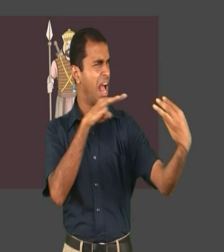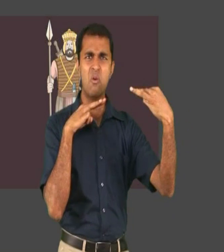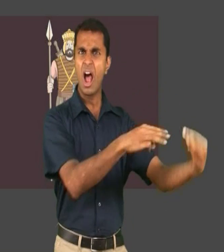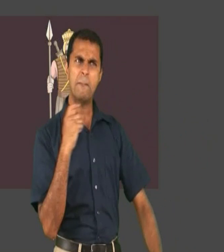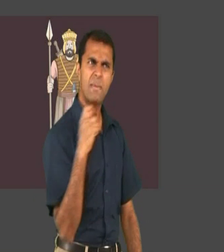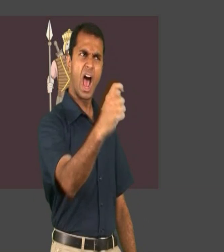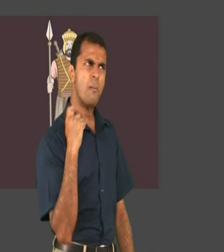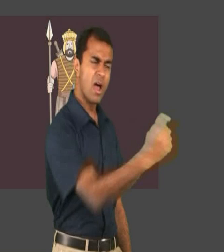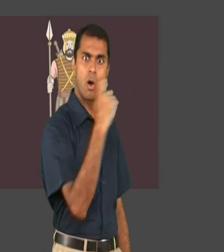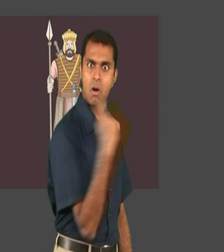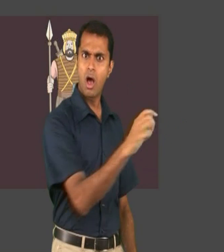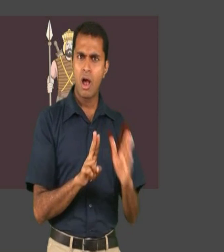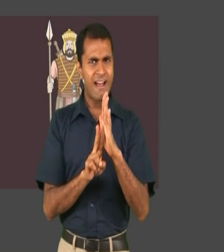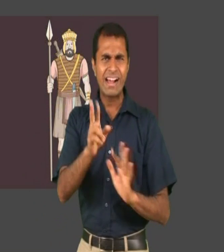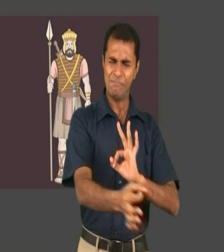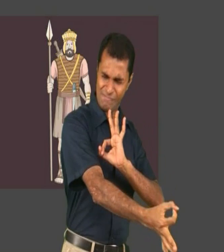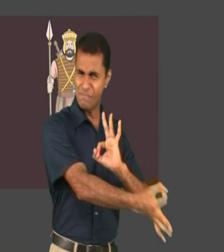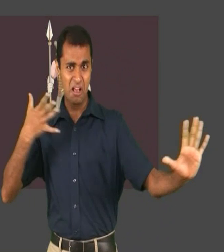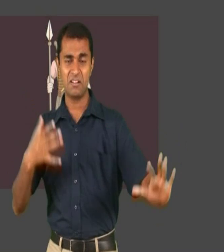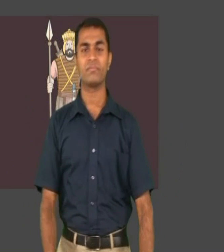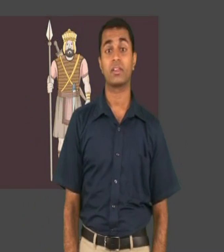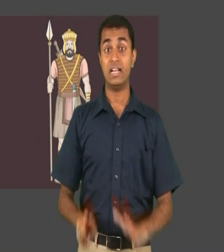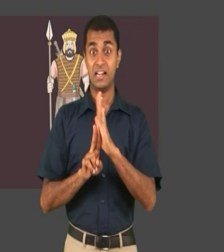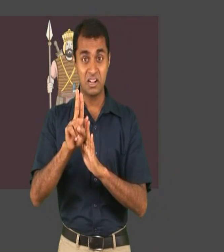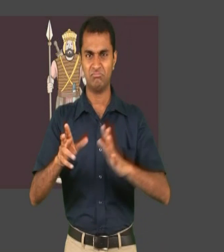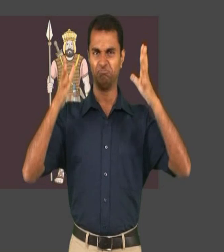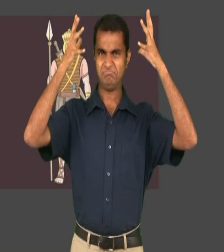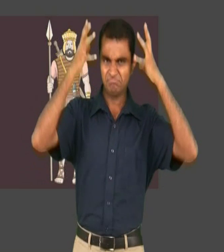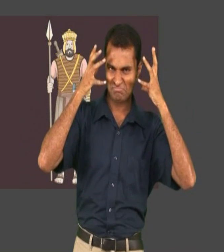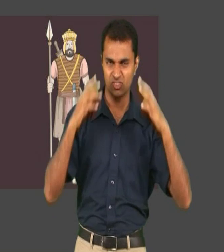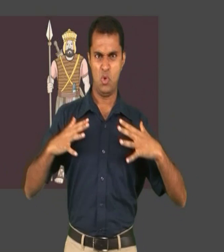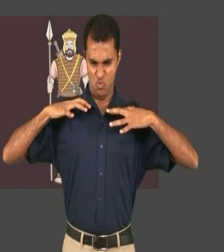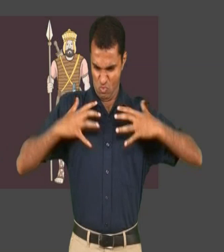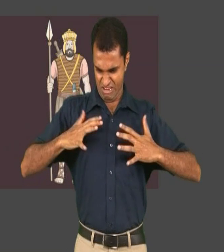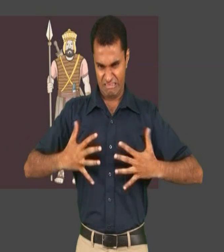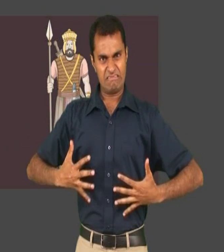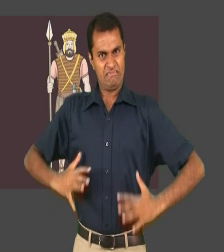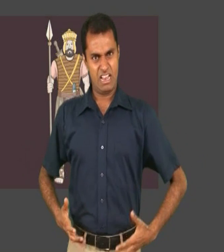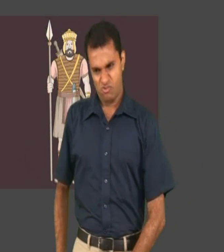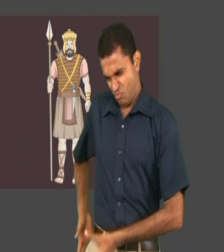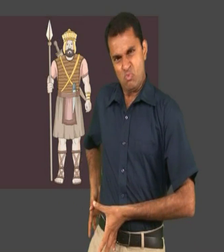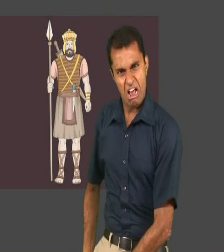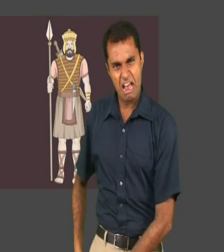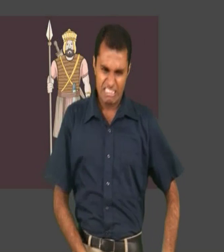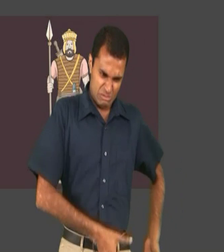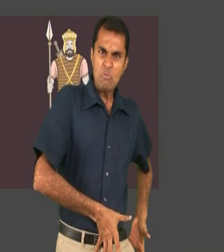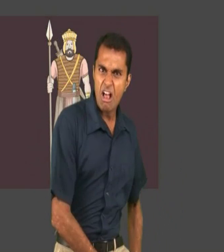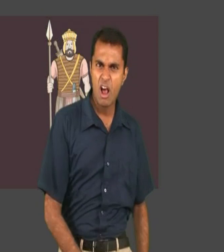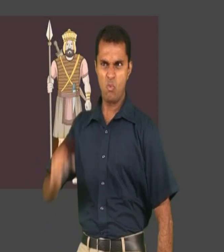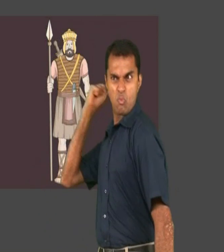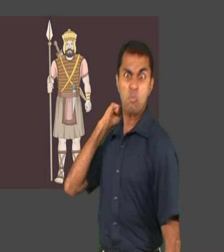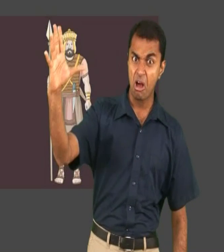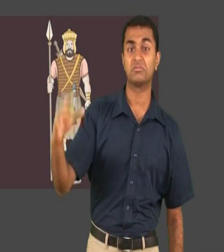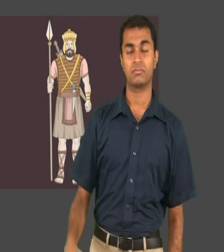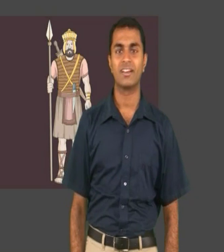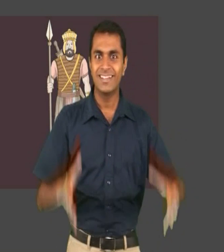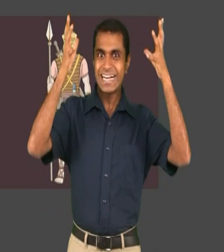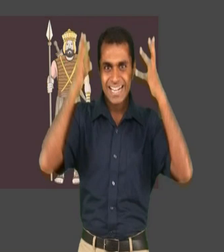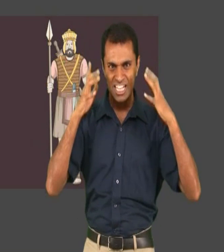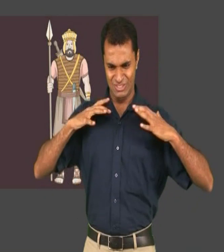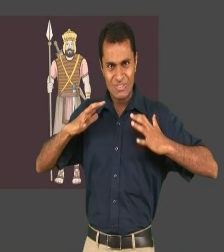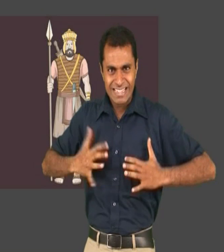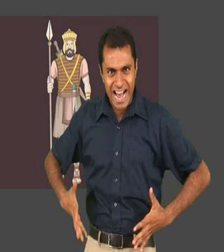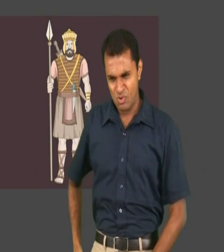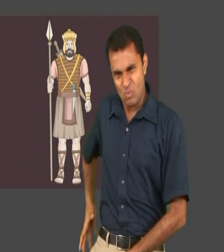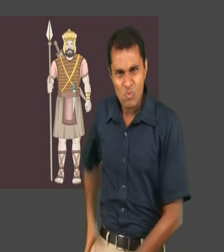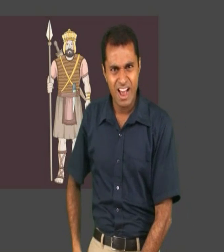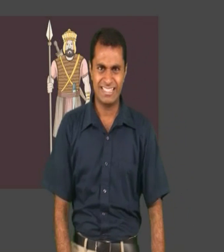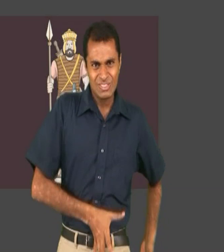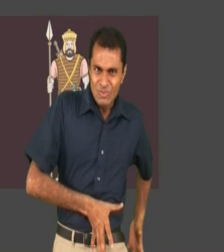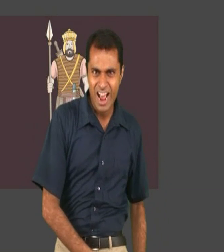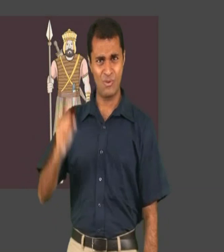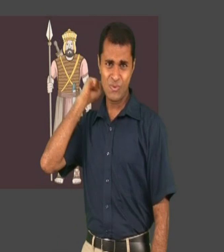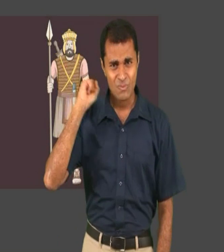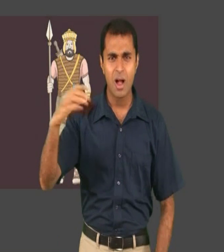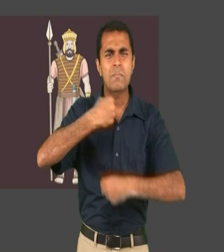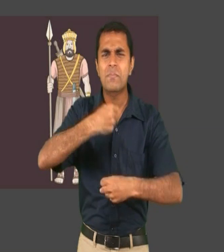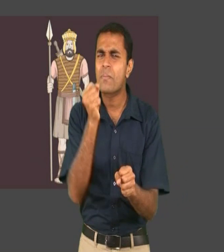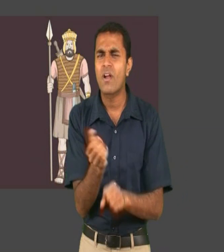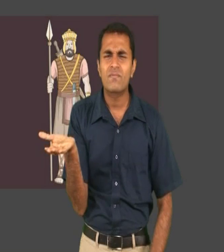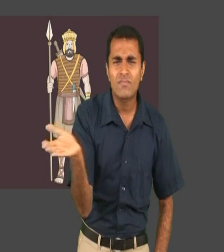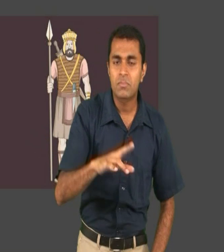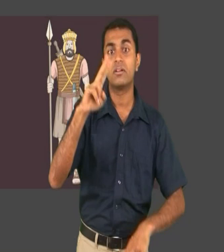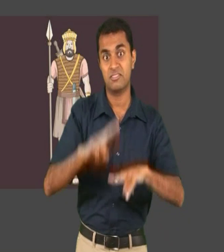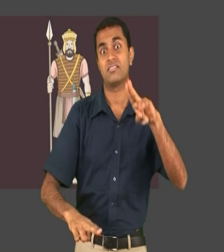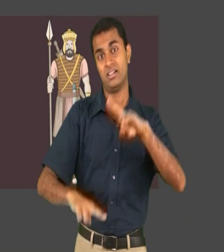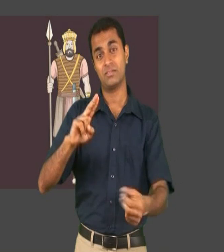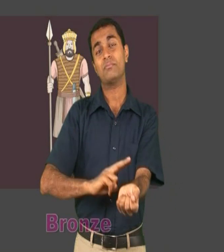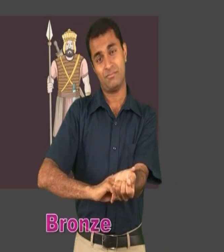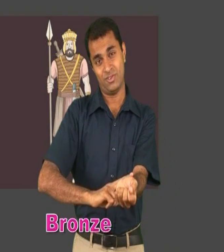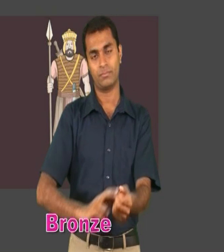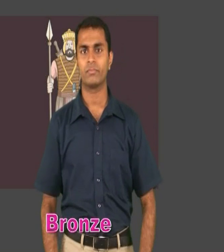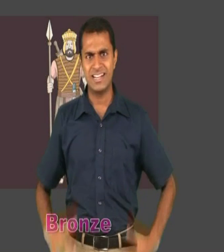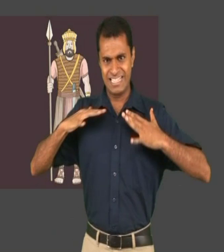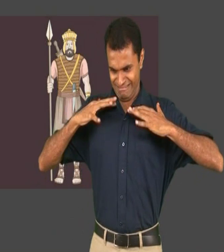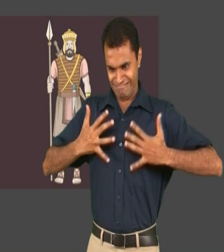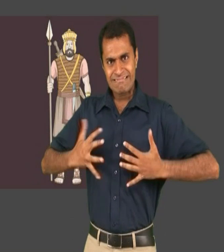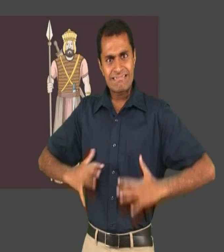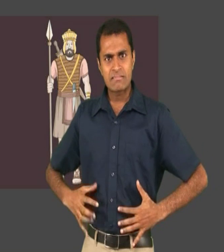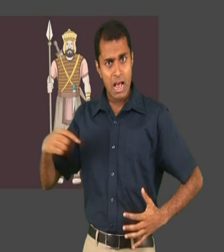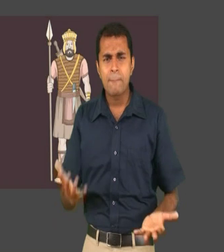He was six cubits and a span in height, and he had a bronze helmet on his head.